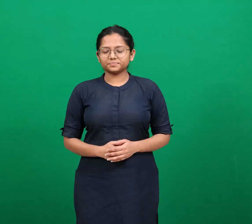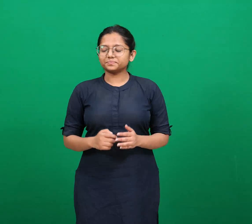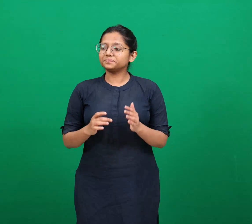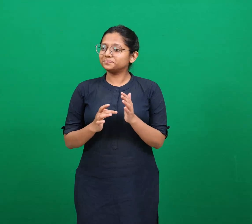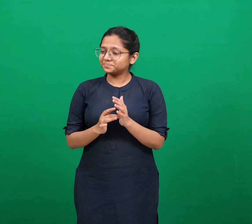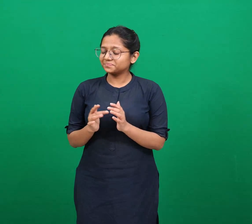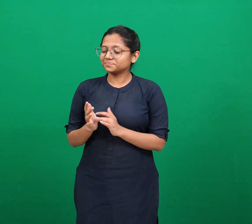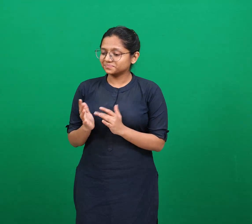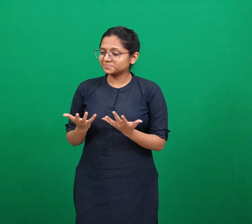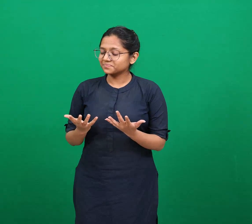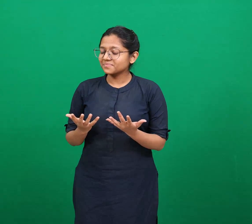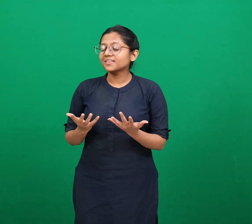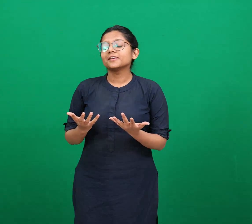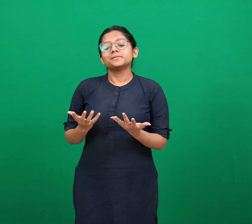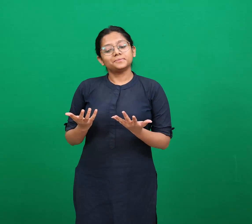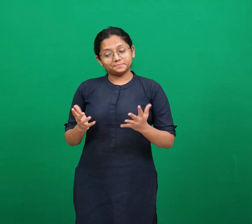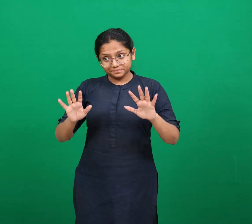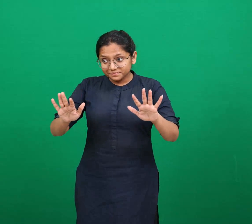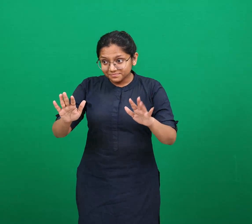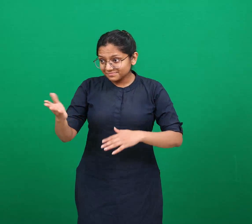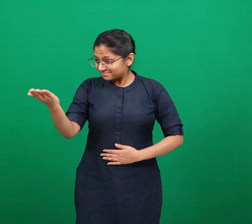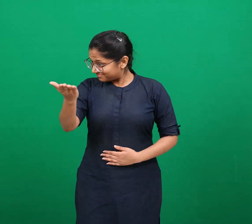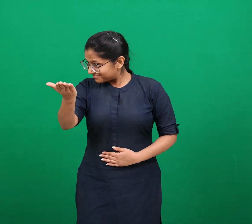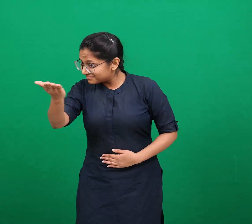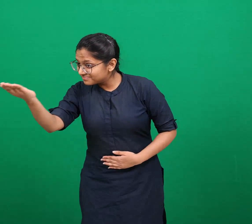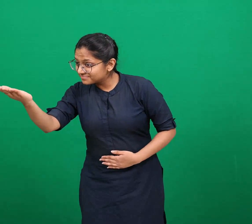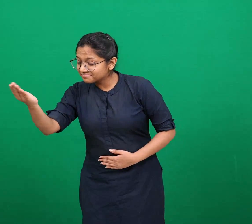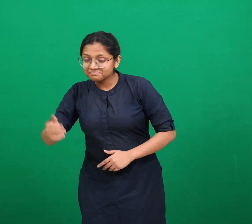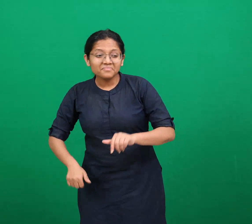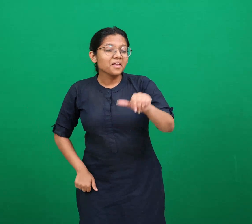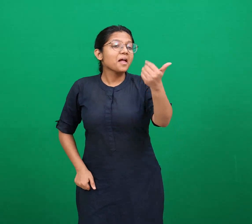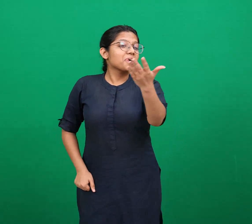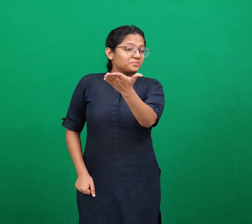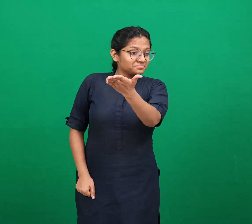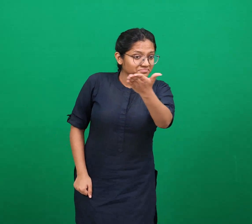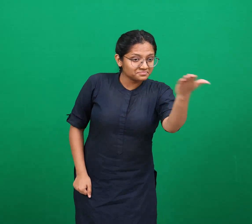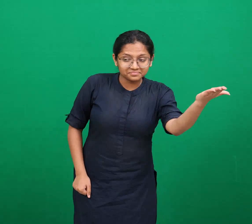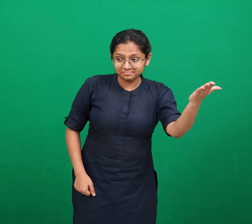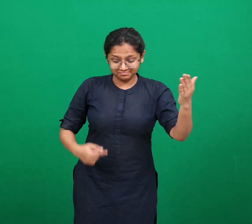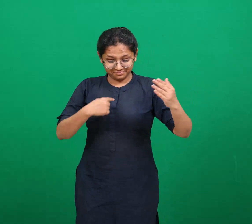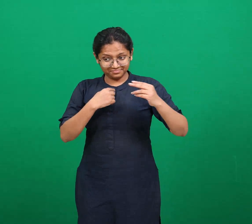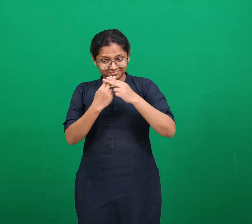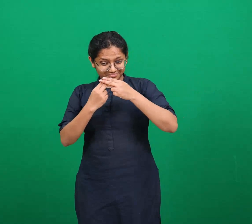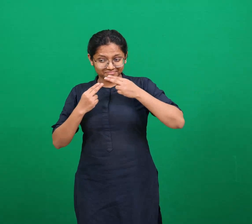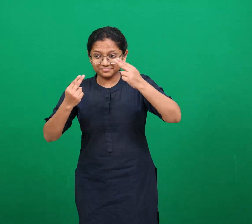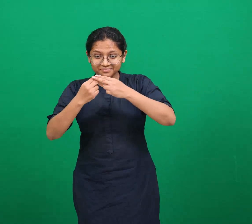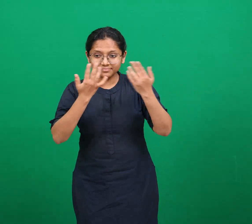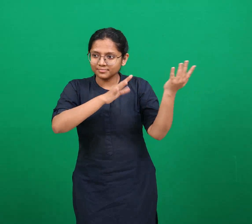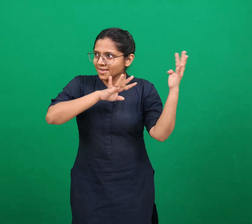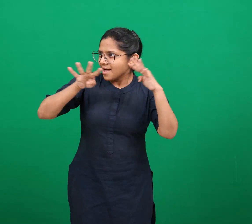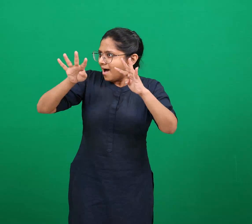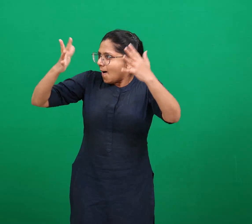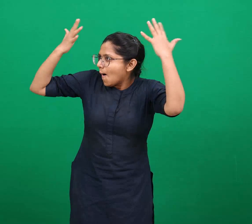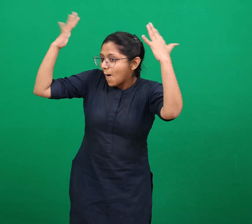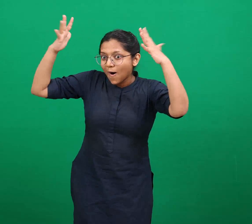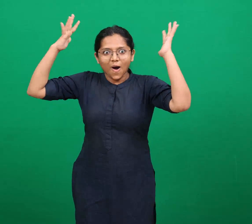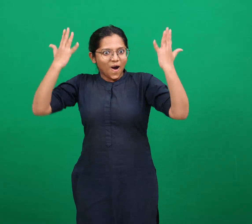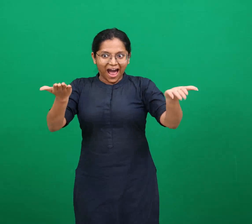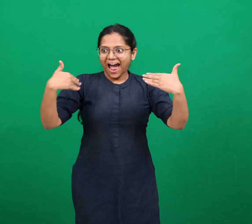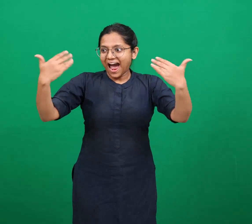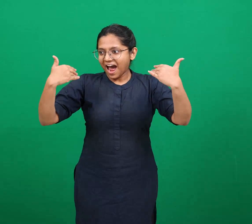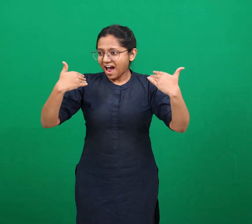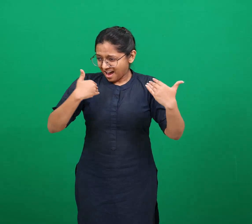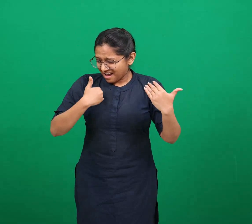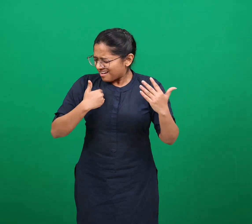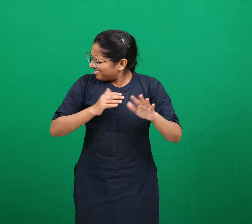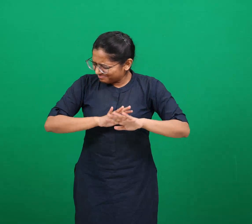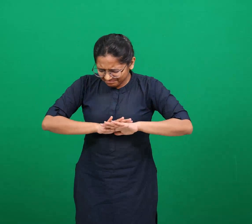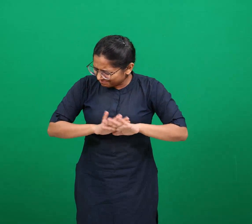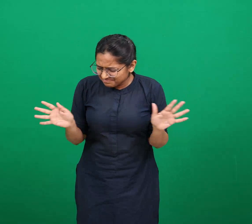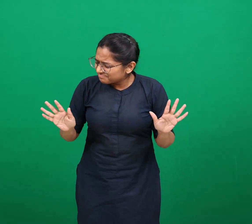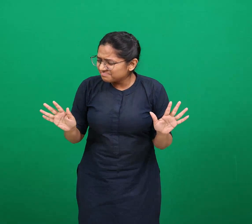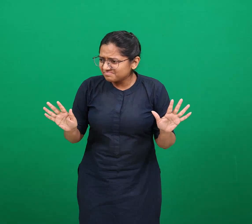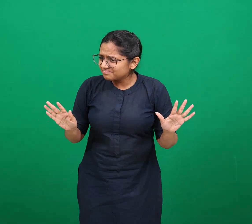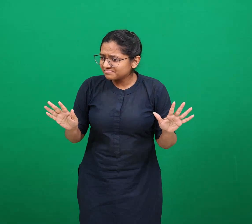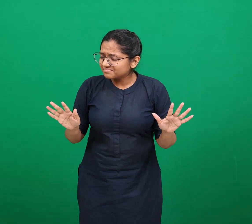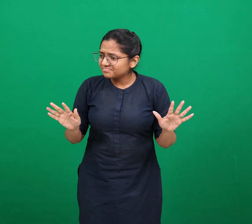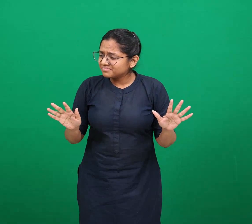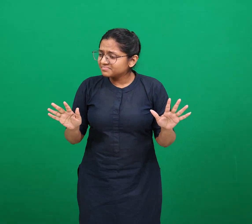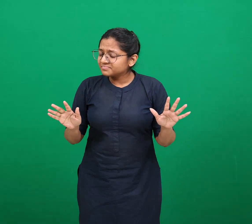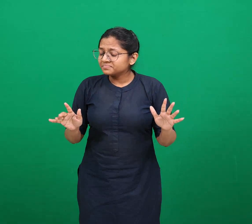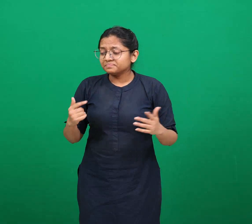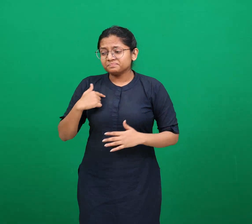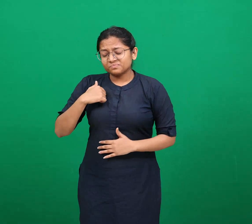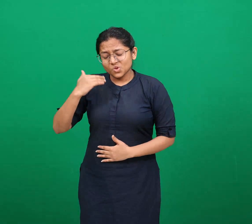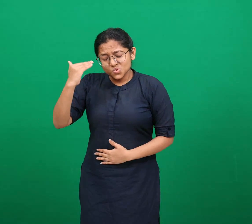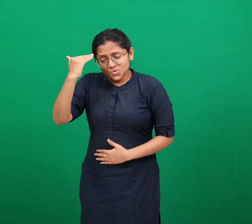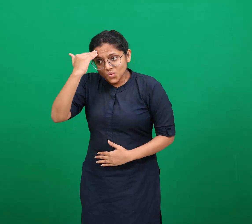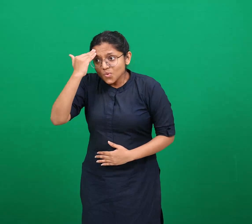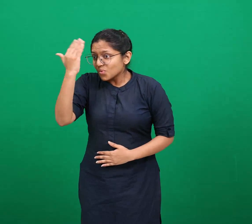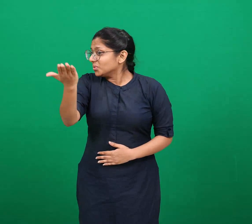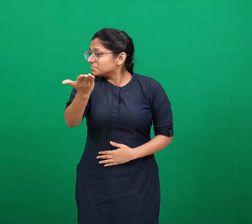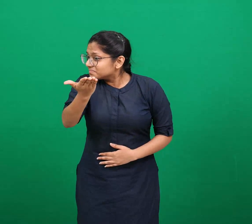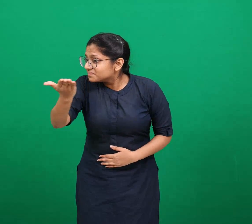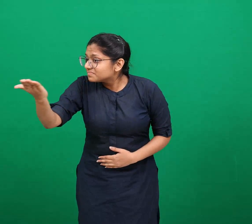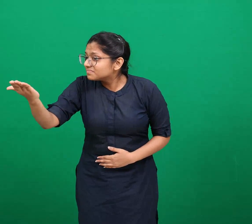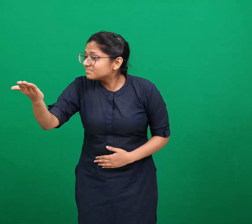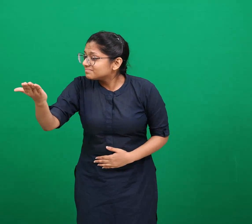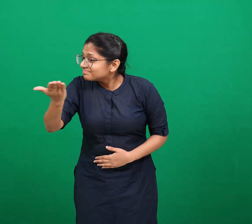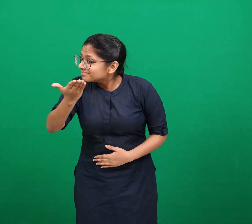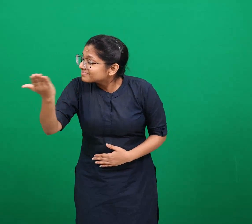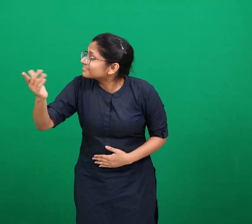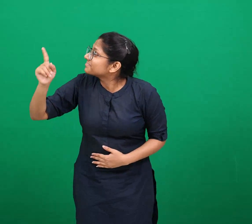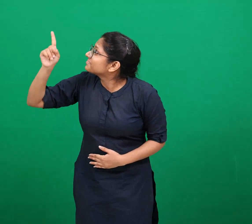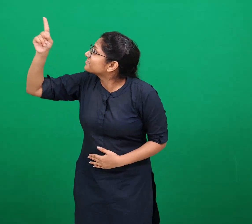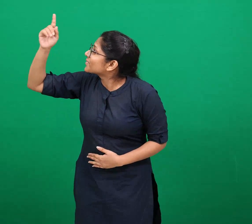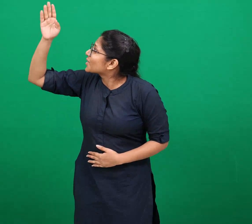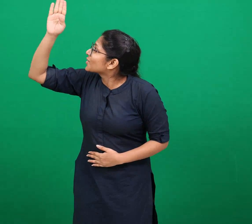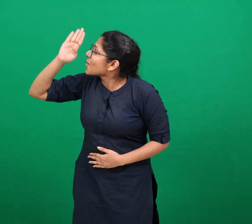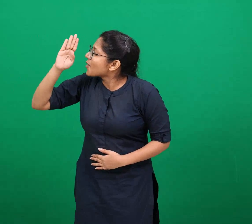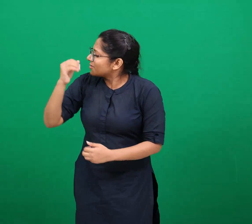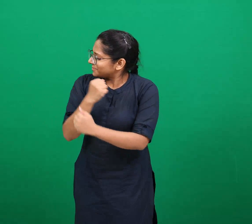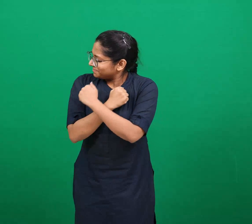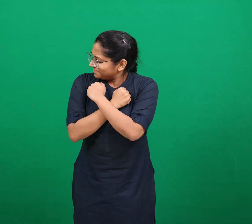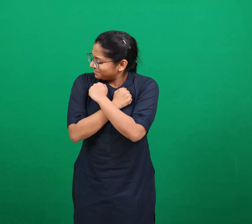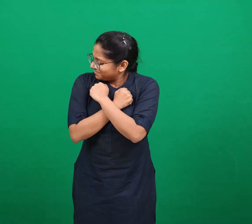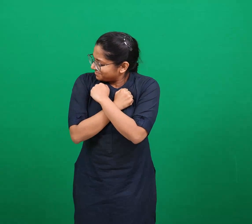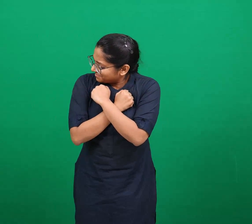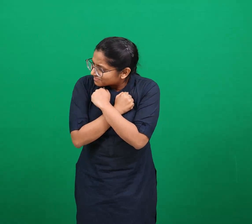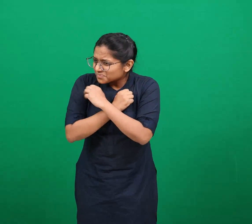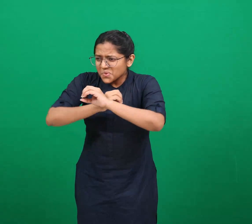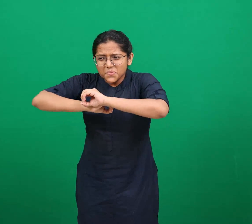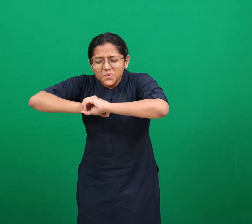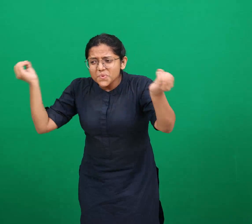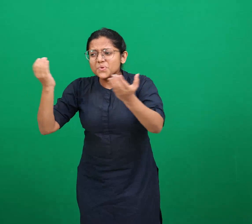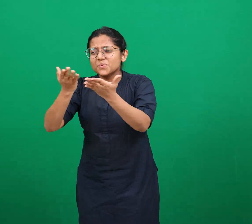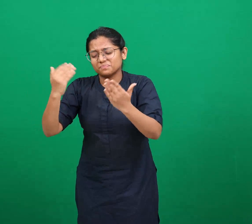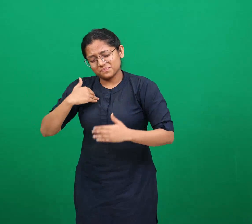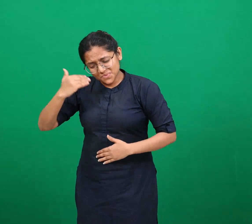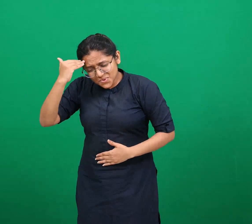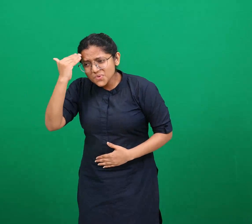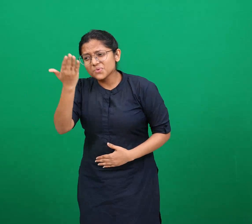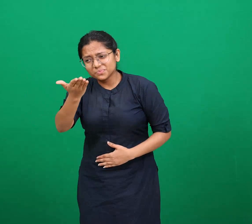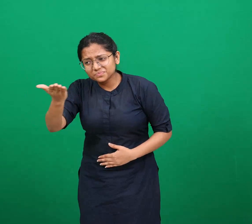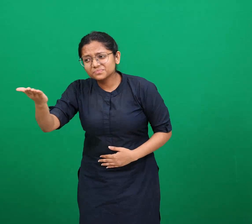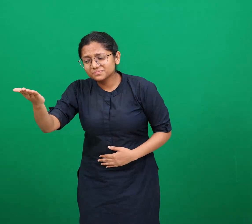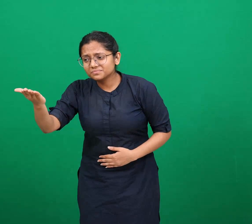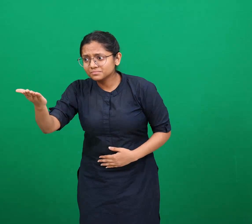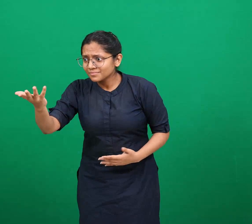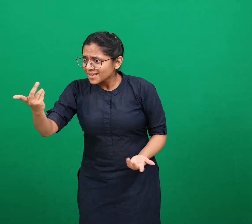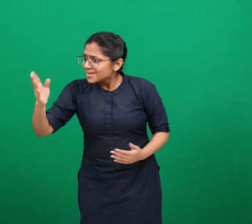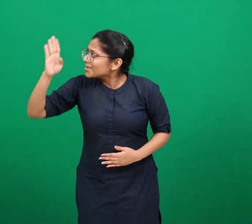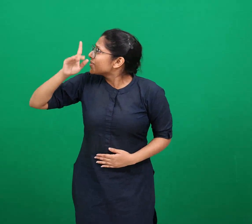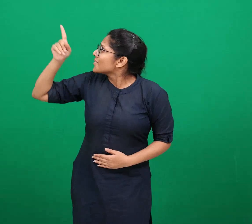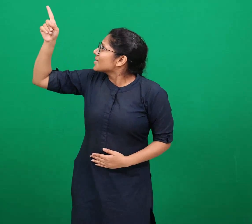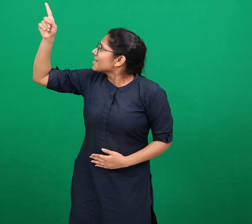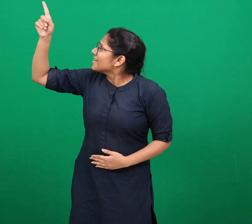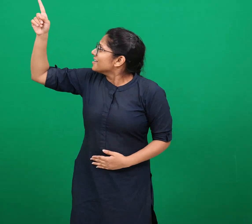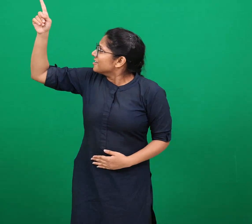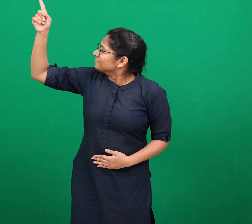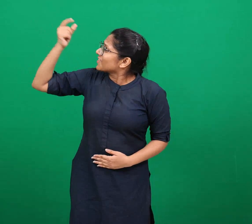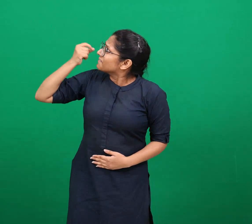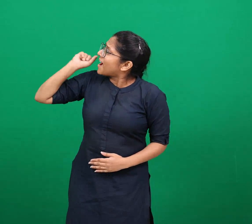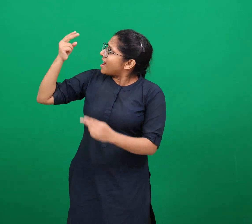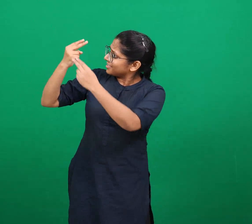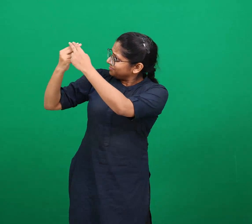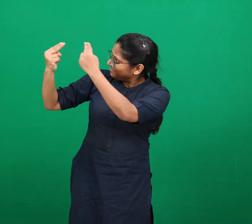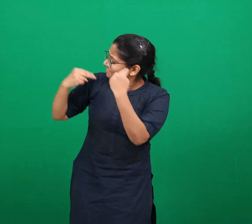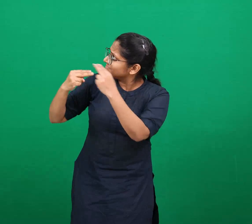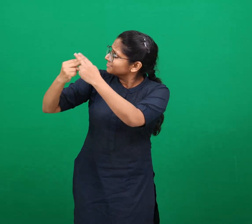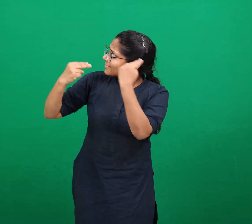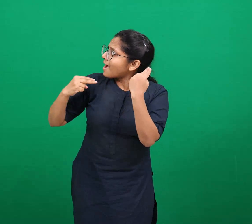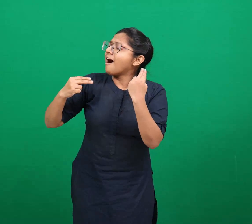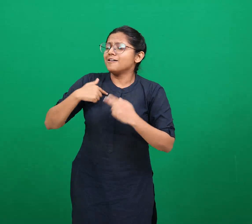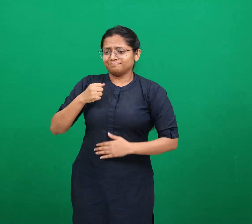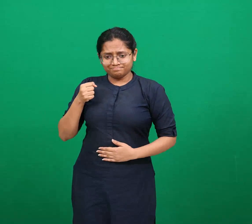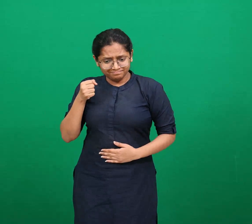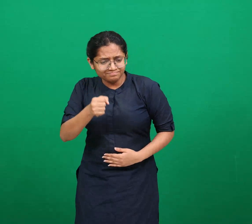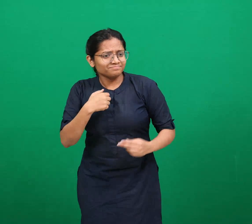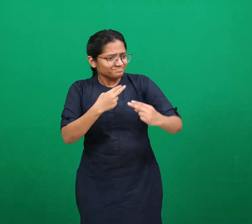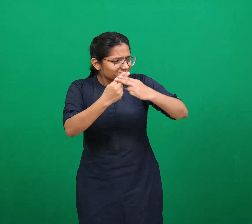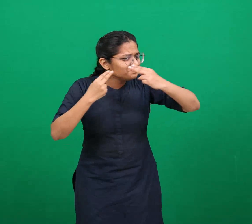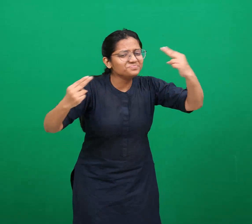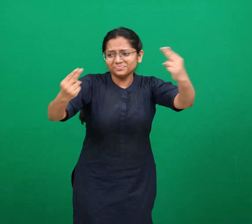I do not accept glory from men, but I know you, that you do not have the love of God within you.